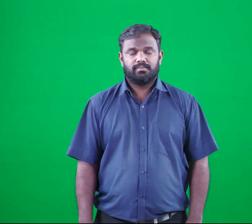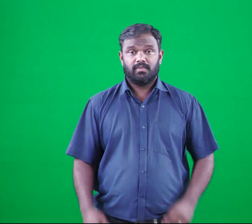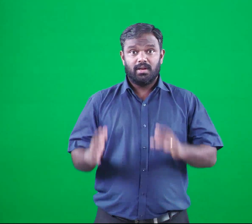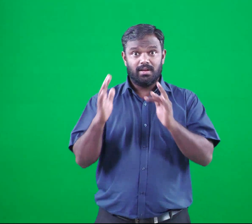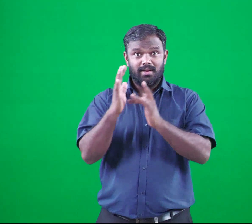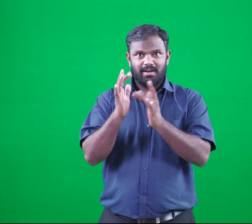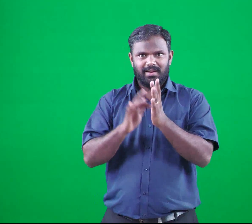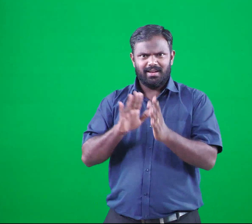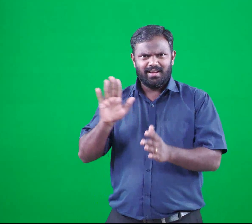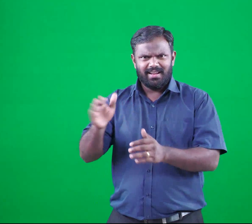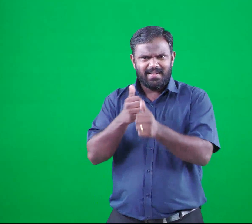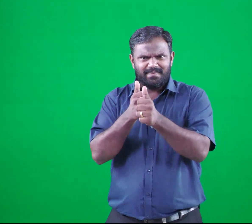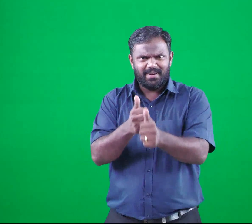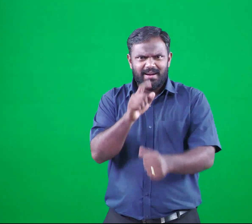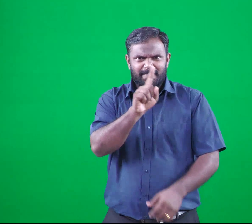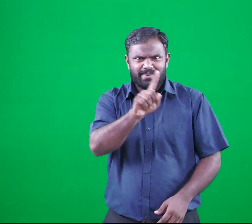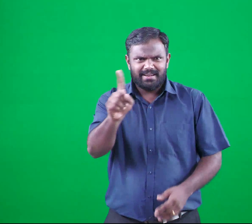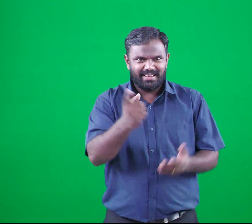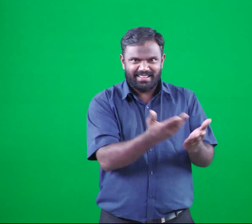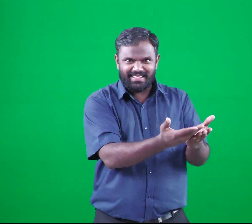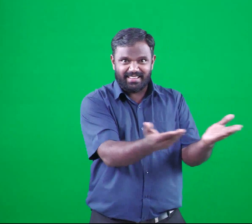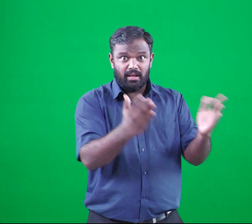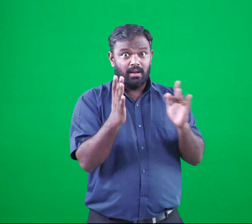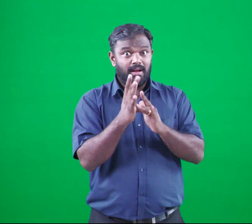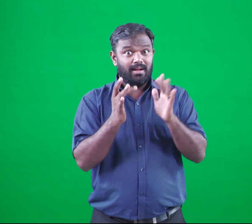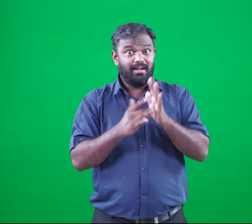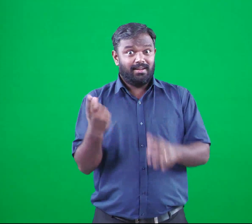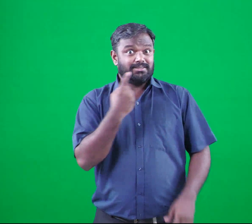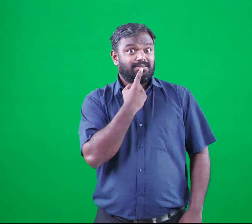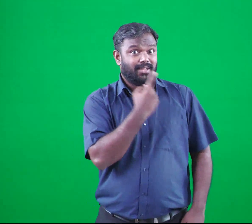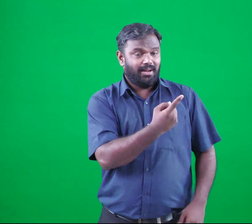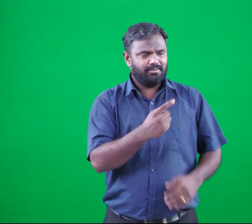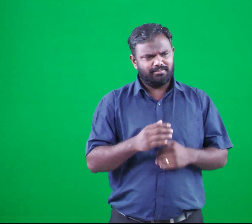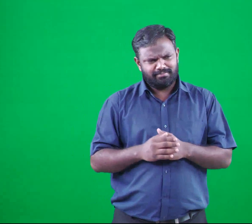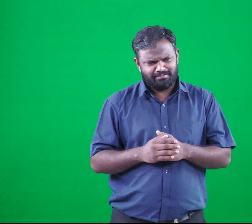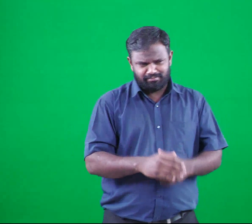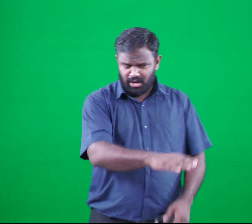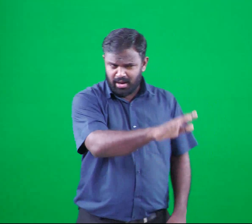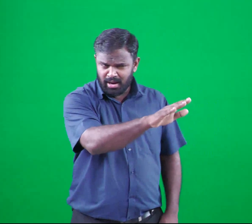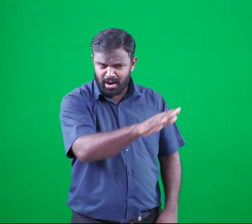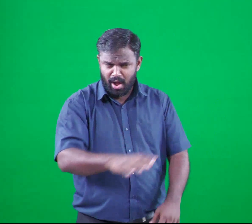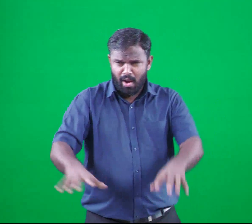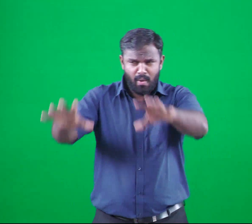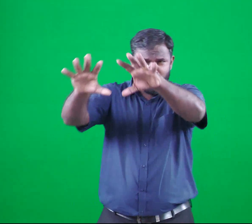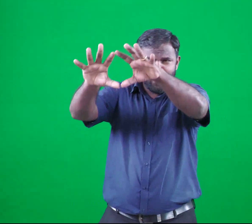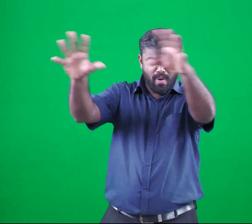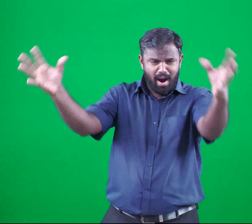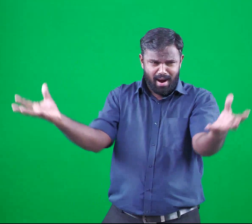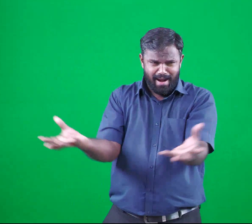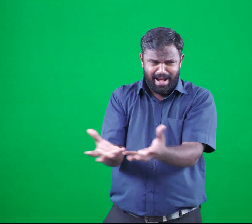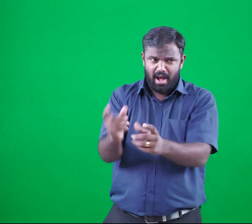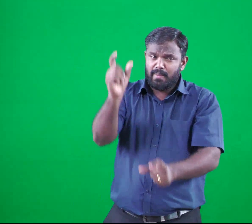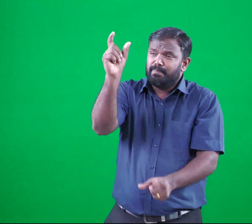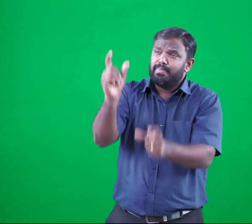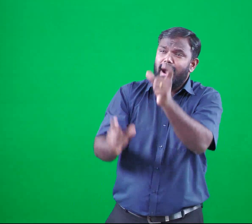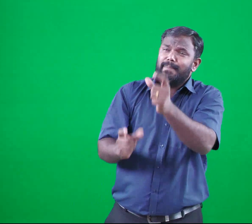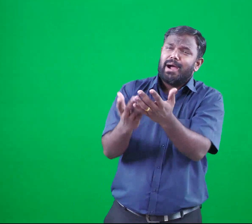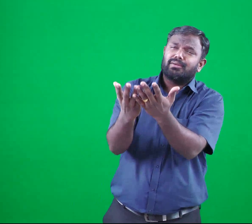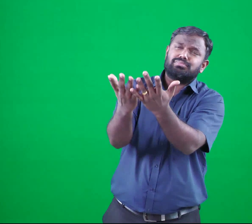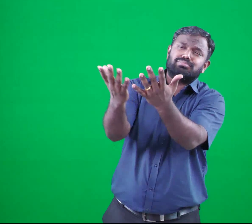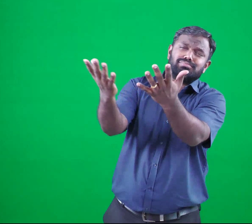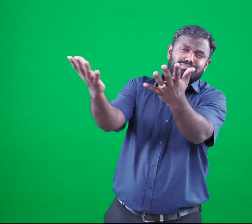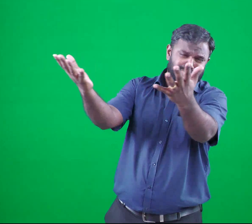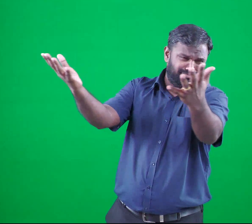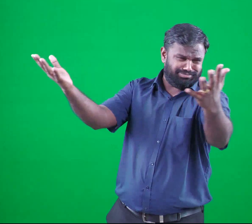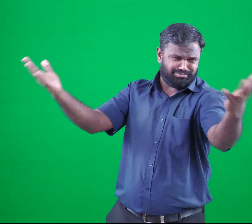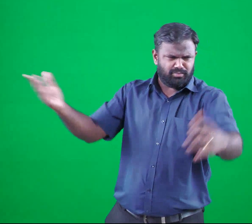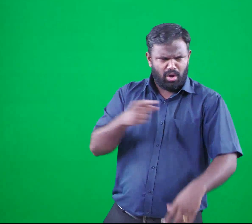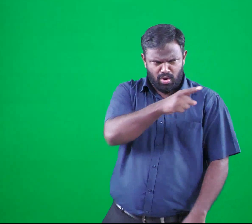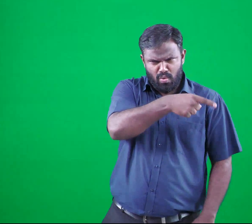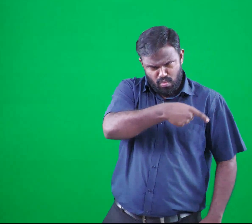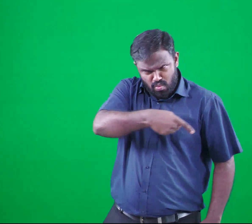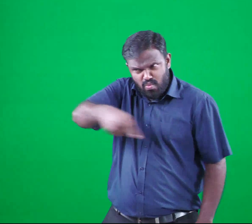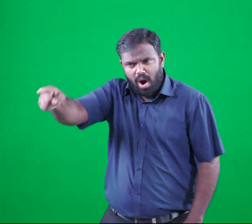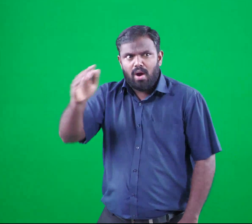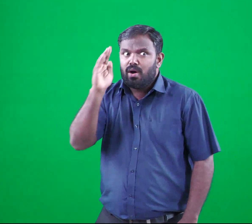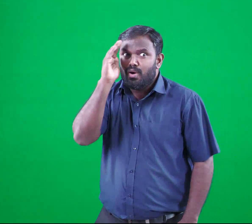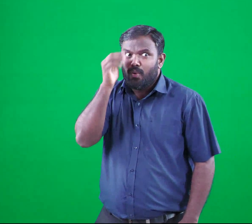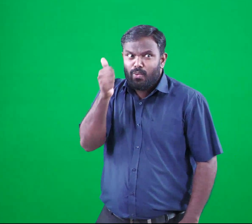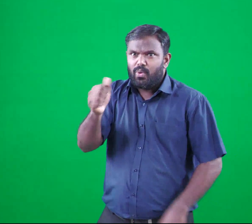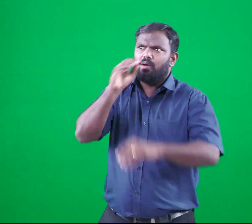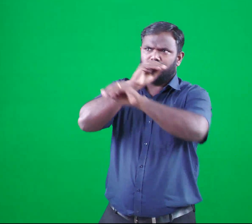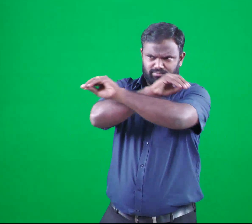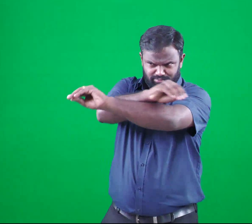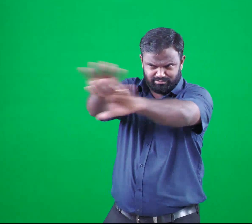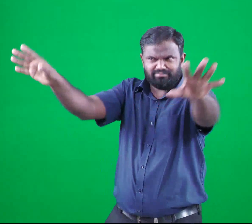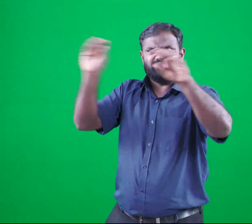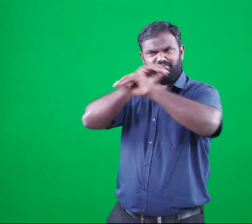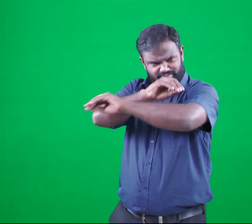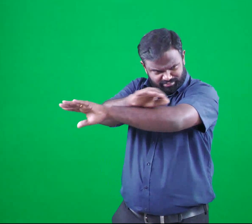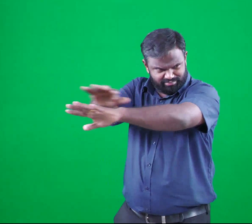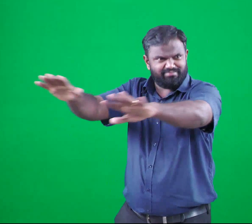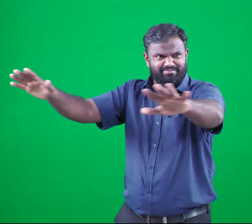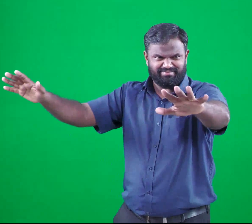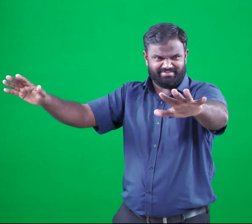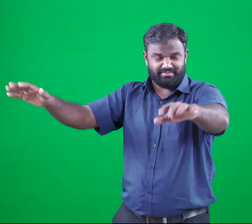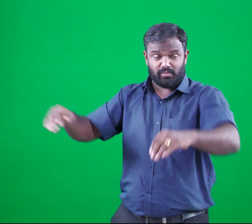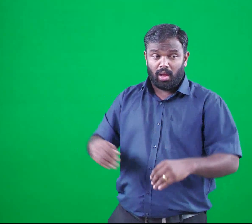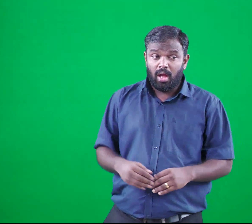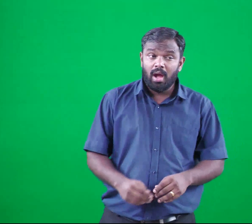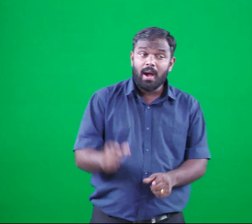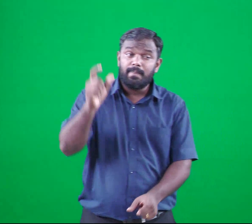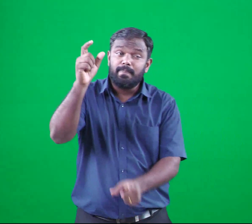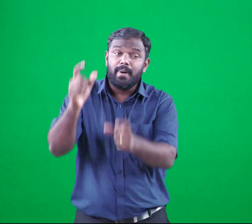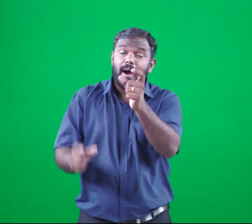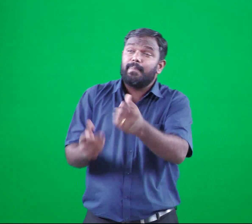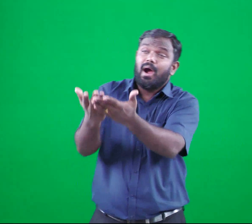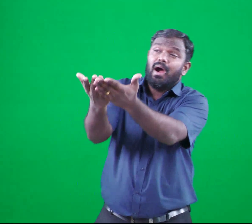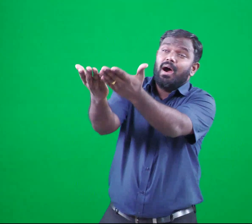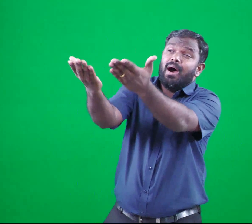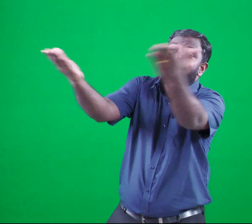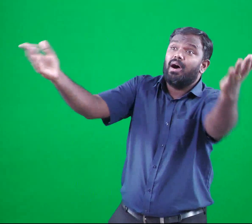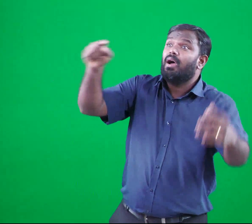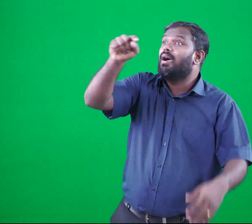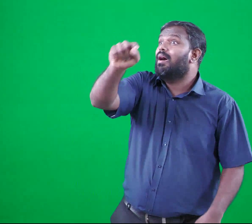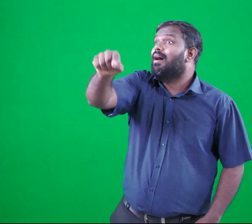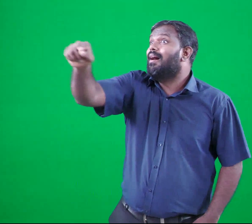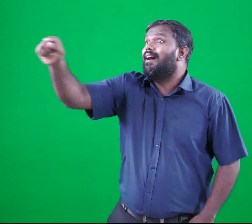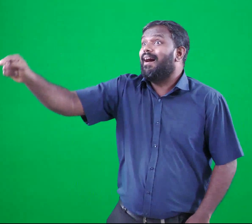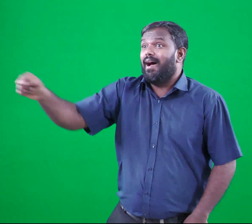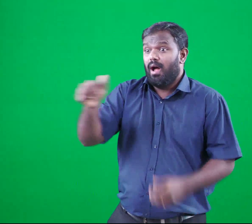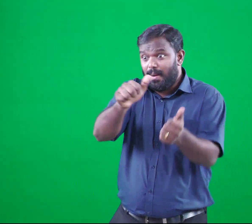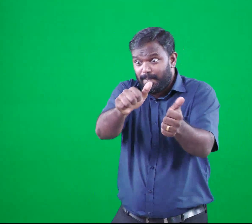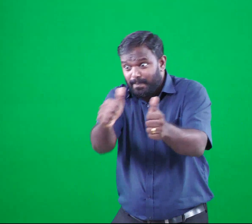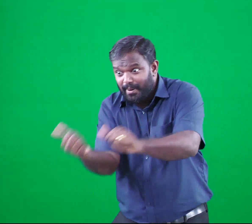And He said to them, "Go into all the world and preach the gospel to every creature.